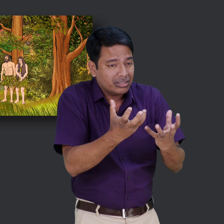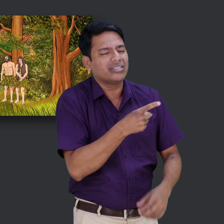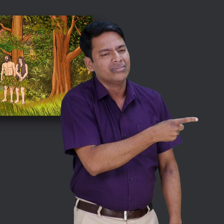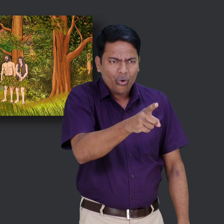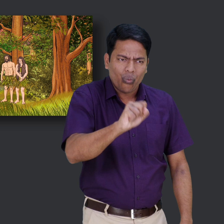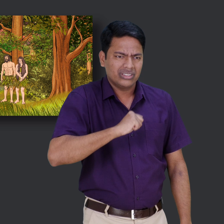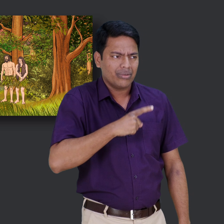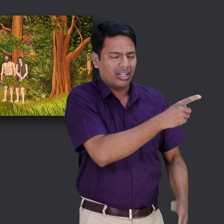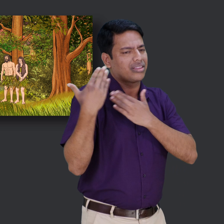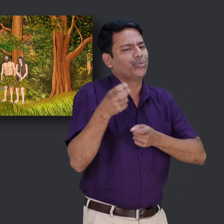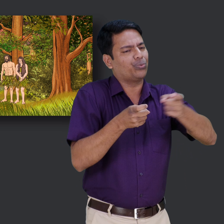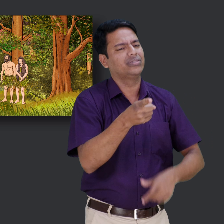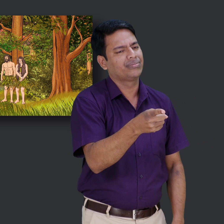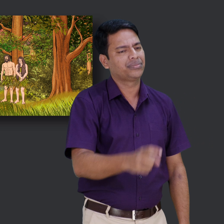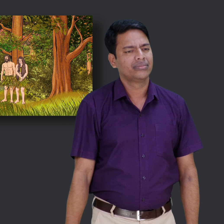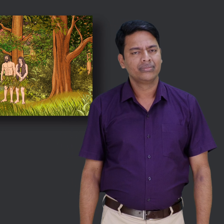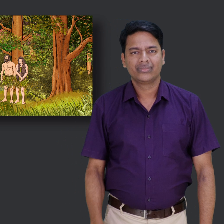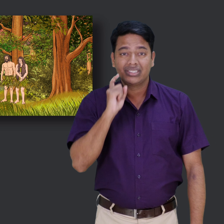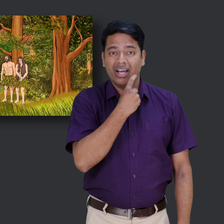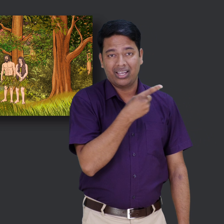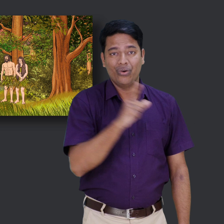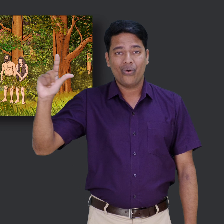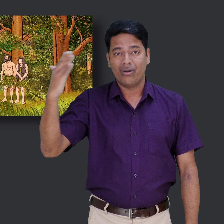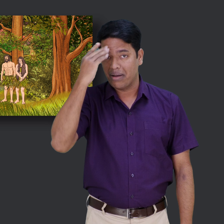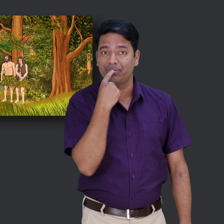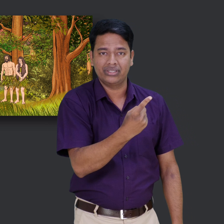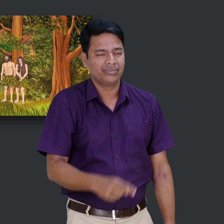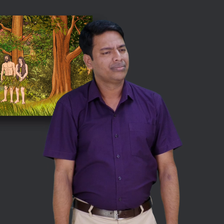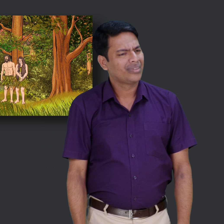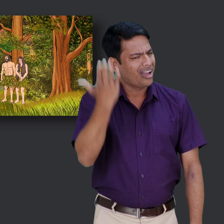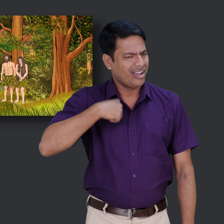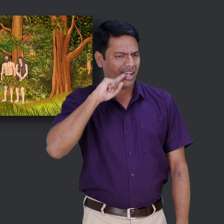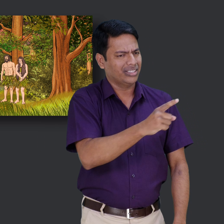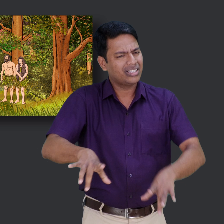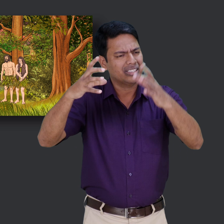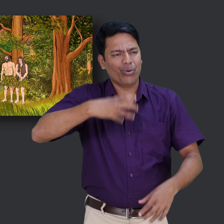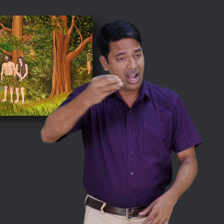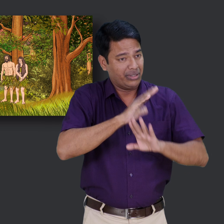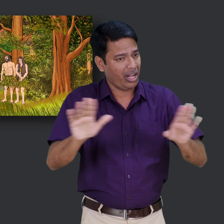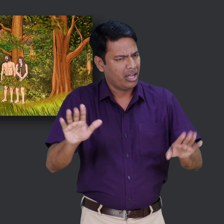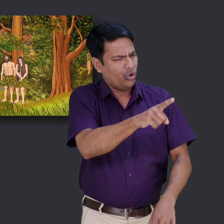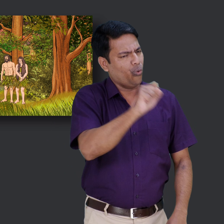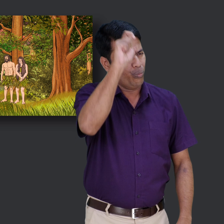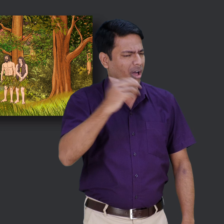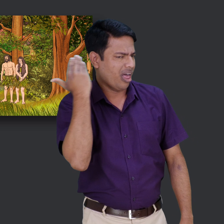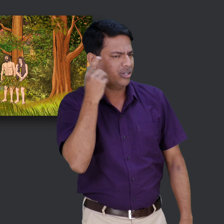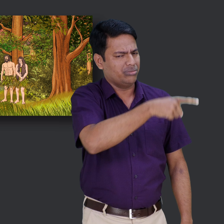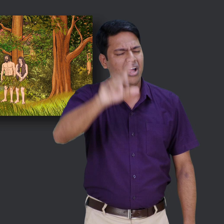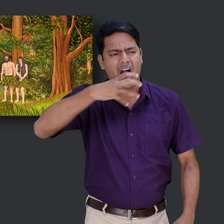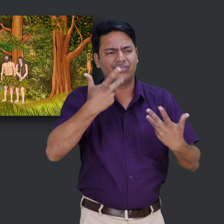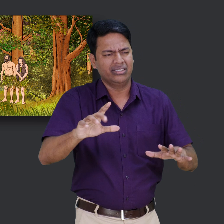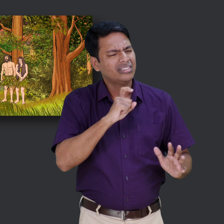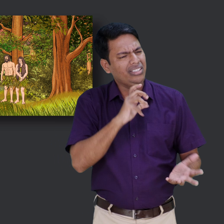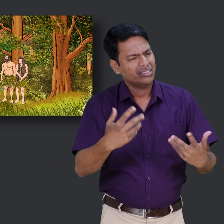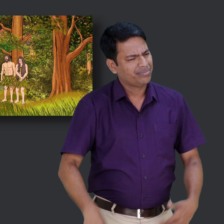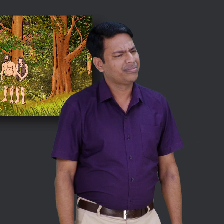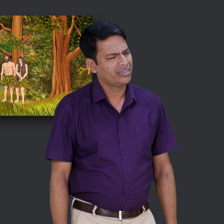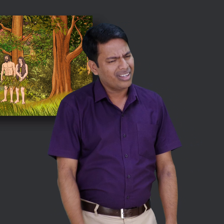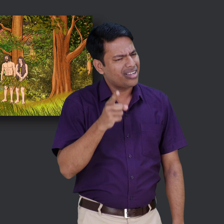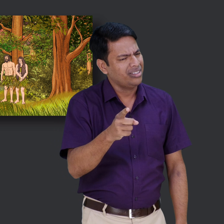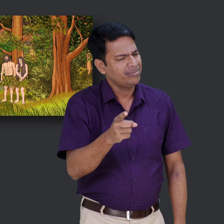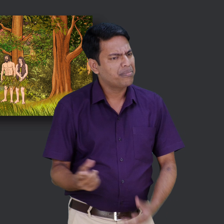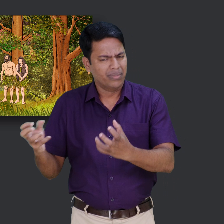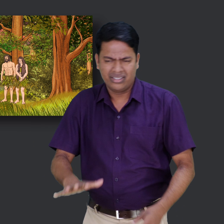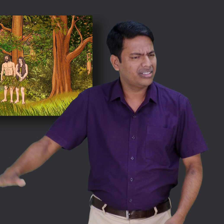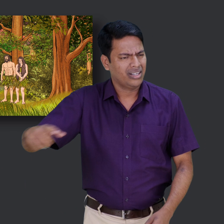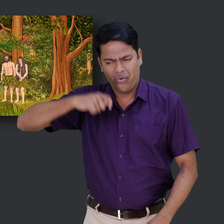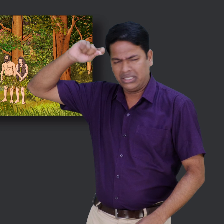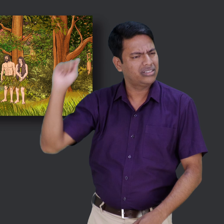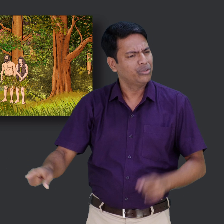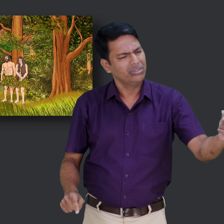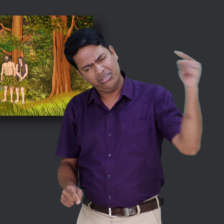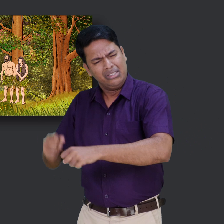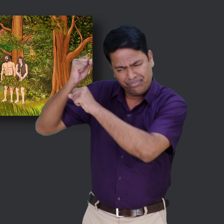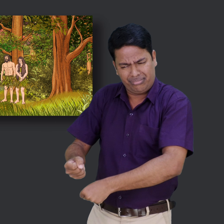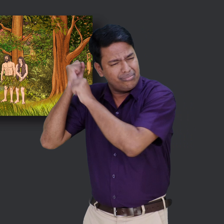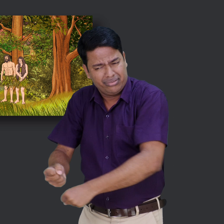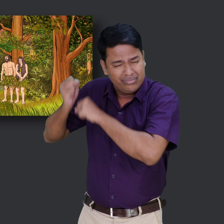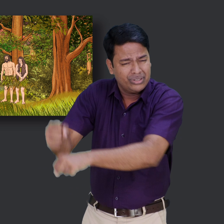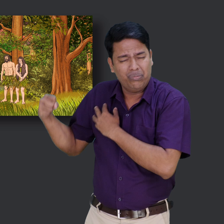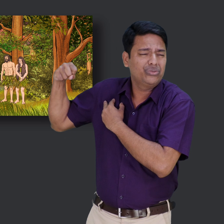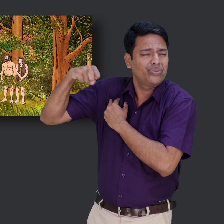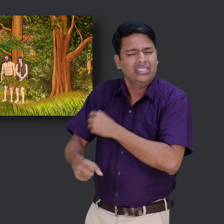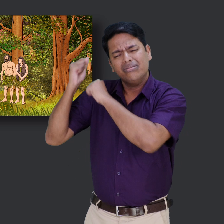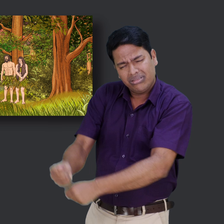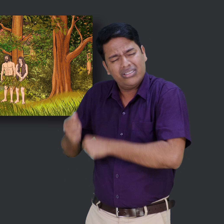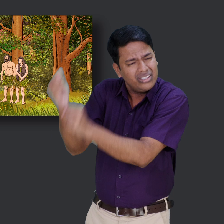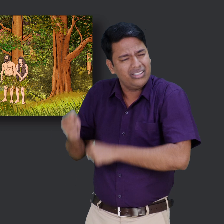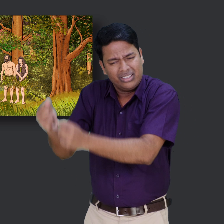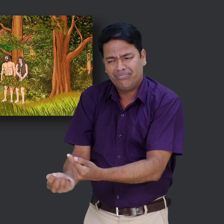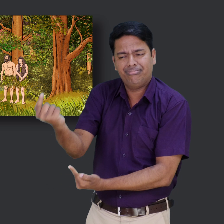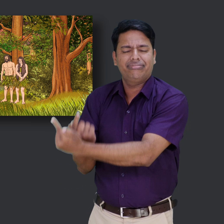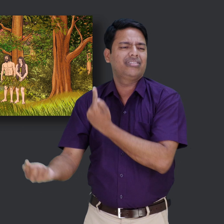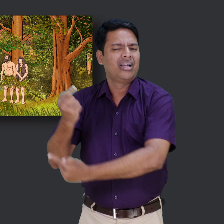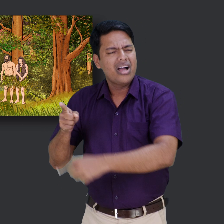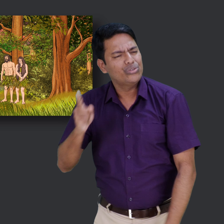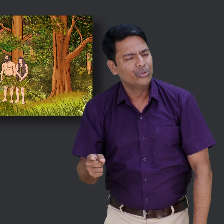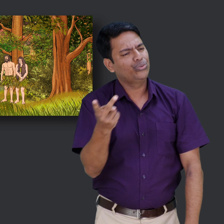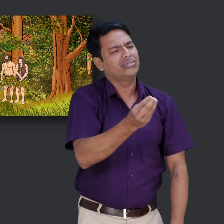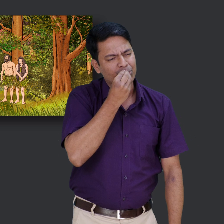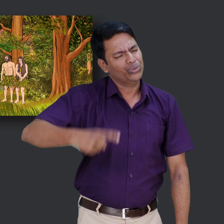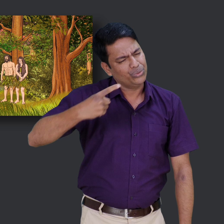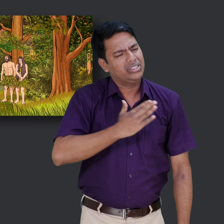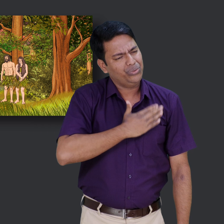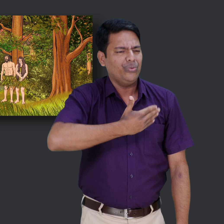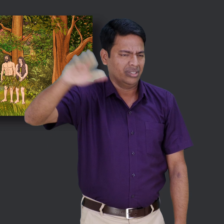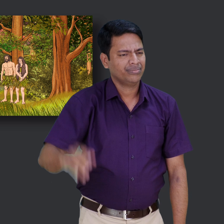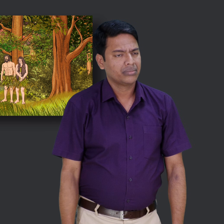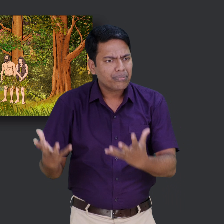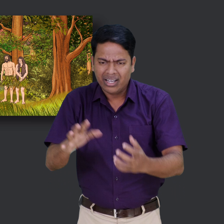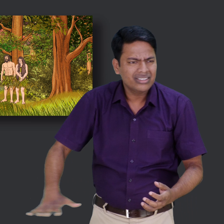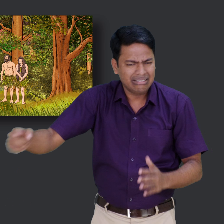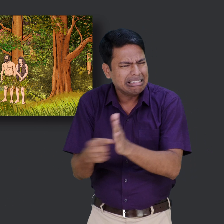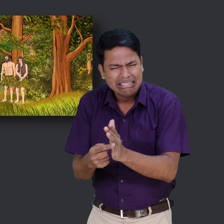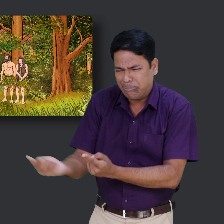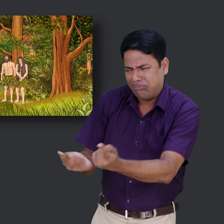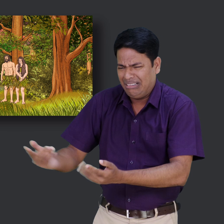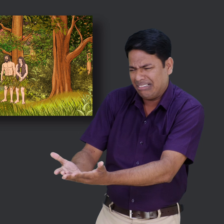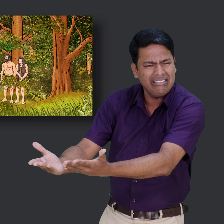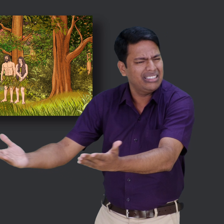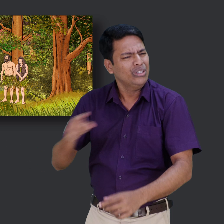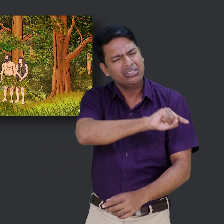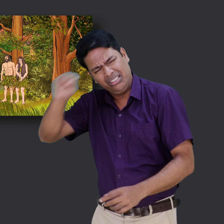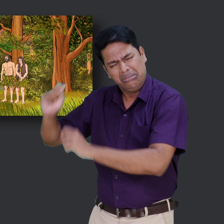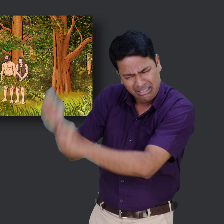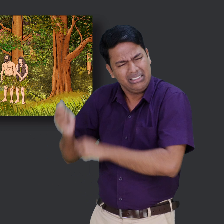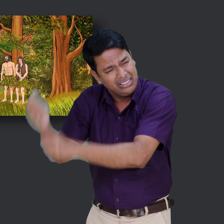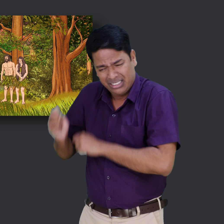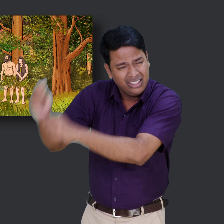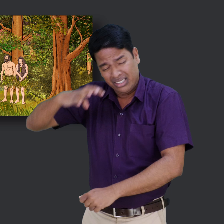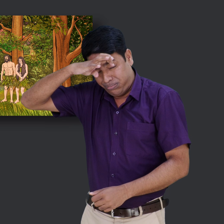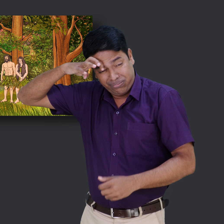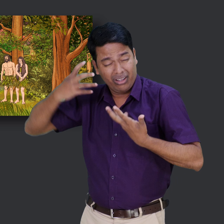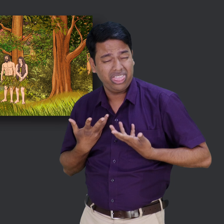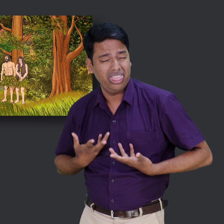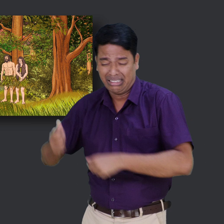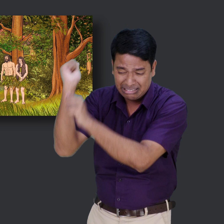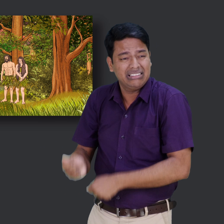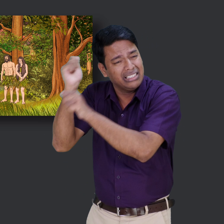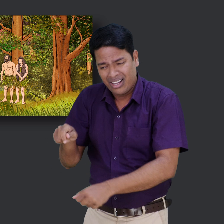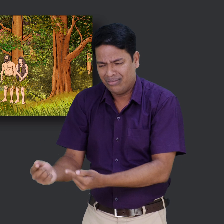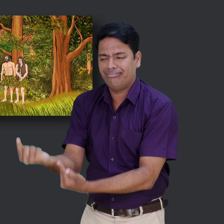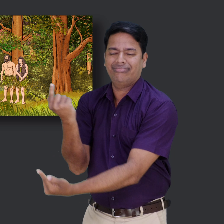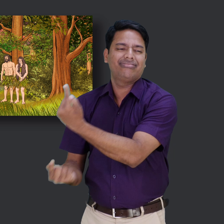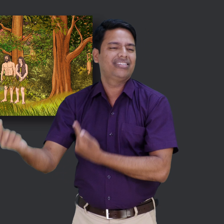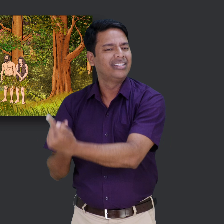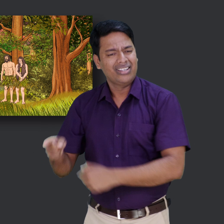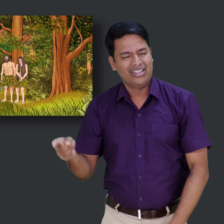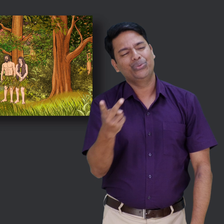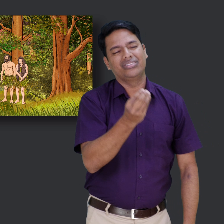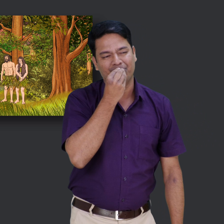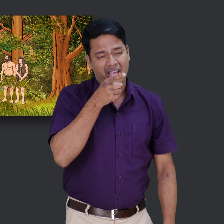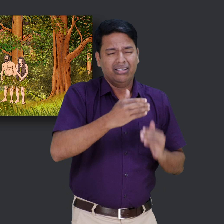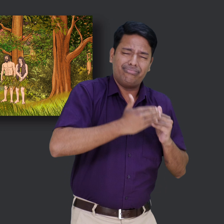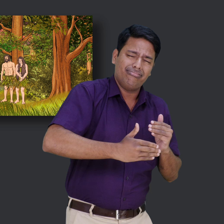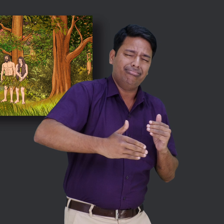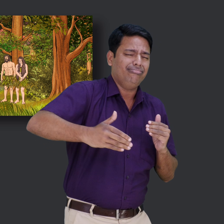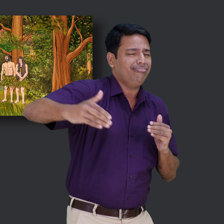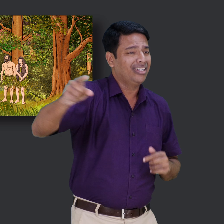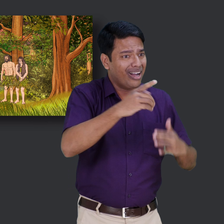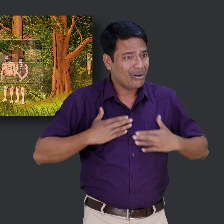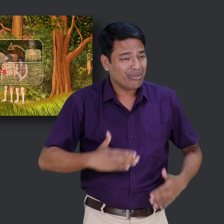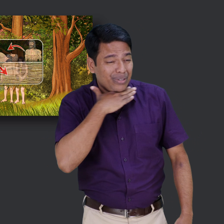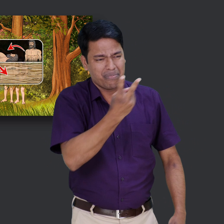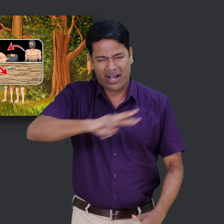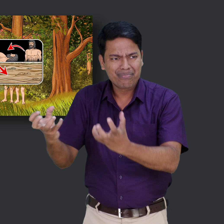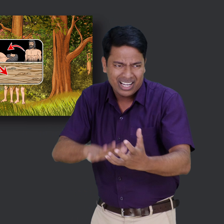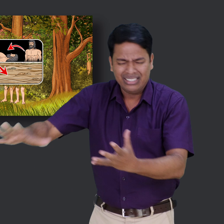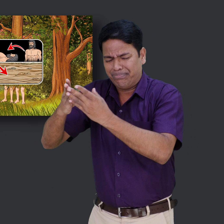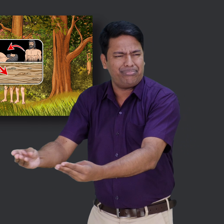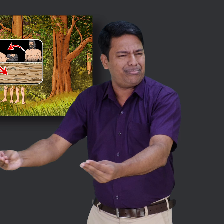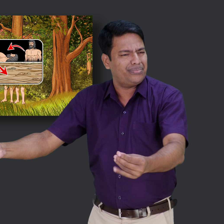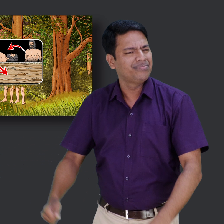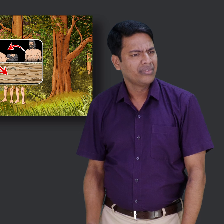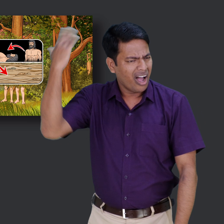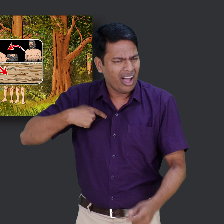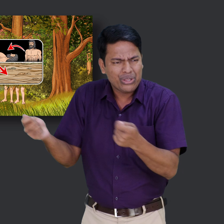And to Adam He said: “Because you have listened to the voice of your wife and have eaten from the tree of which I commanded you not to eat, cursed is the ground because of you; through toil you will eat of it all the days of your life. Both thorns and thistles it will yield for you, and you will eat the plants of the field.